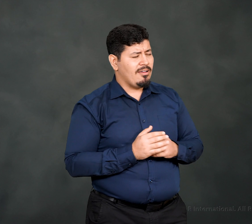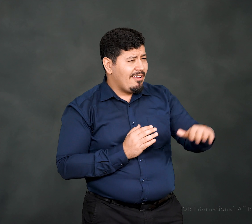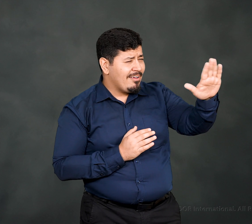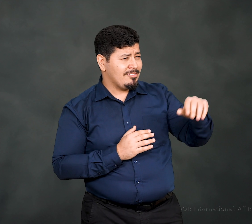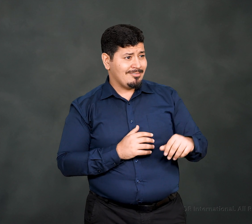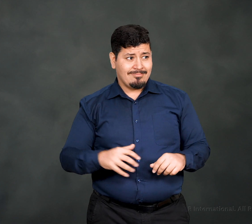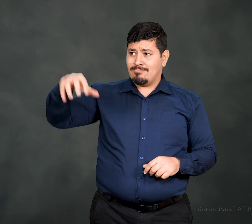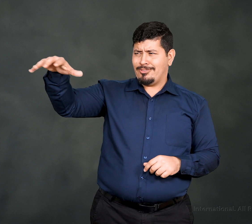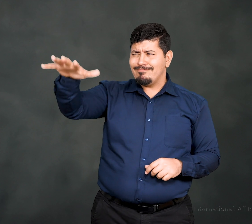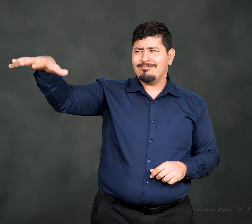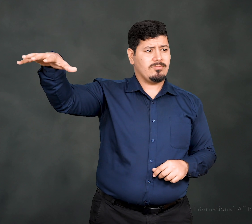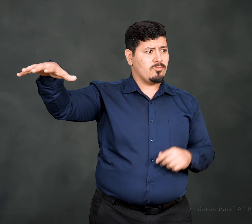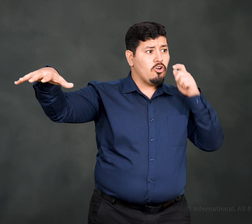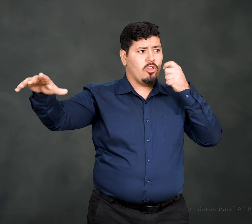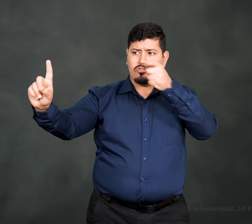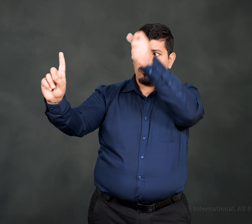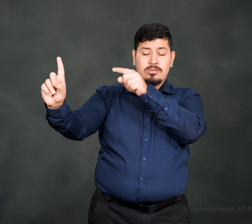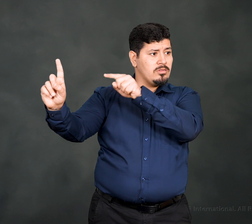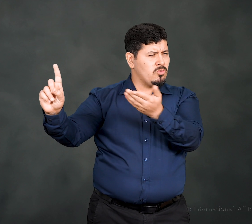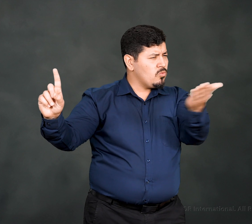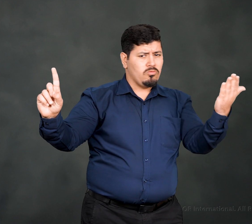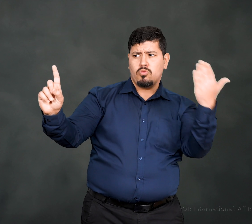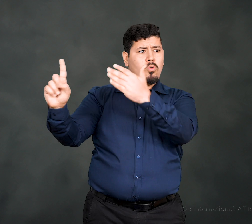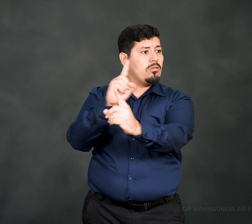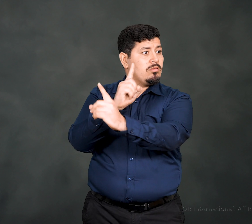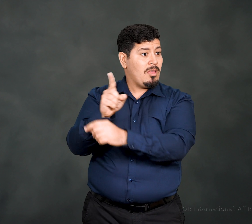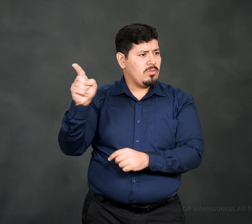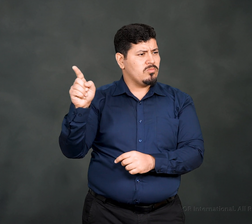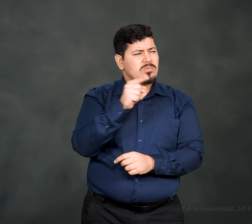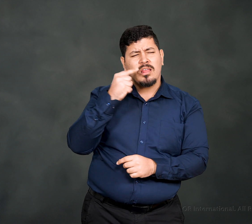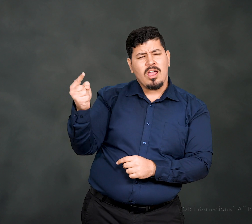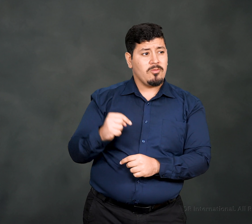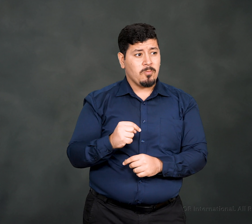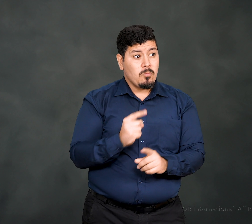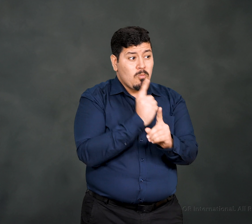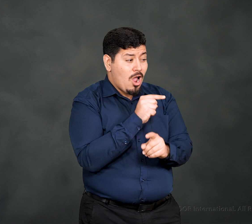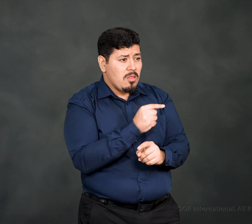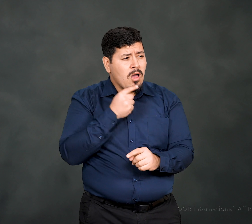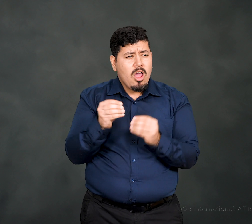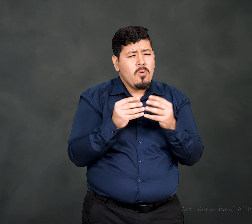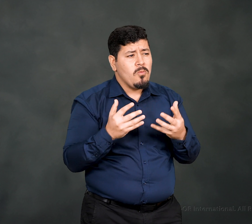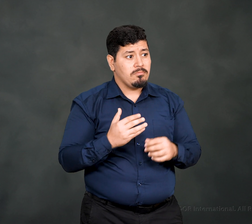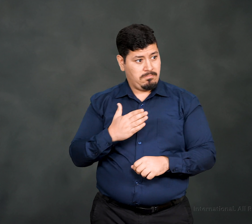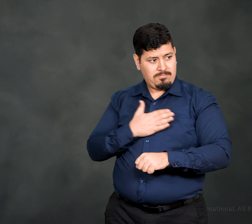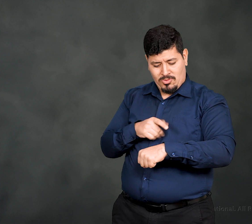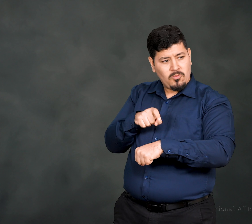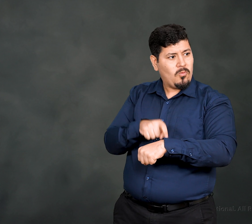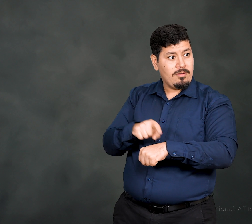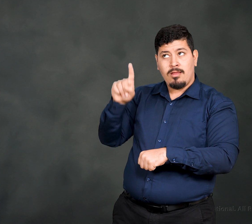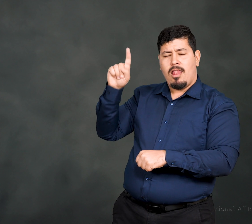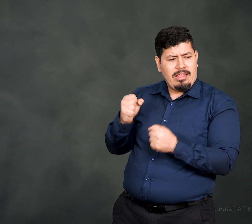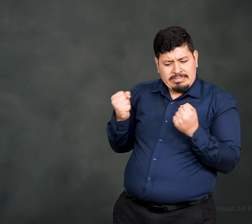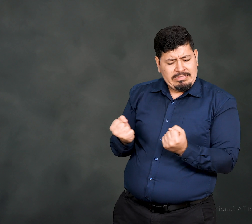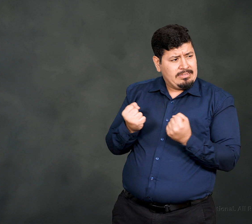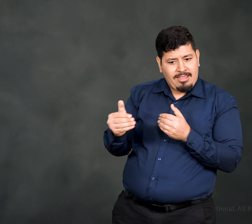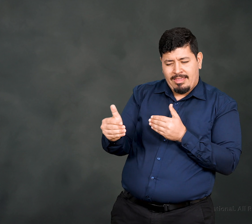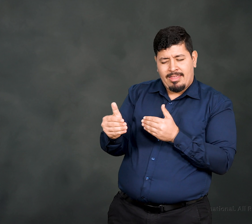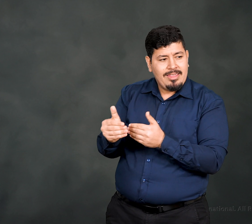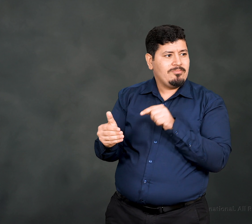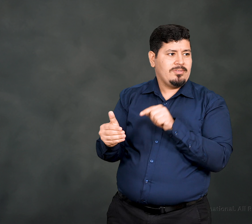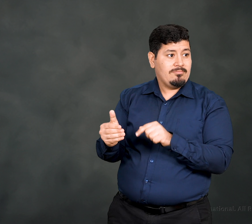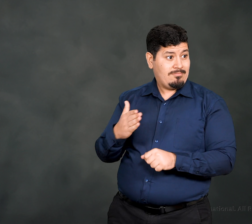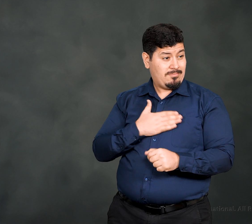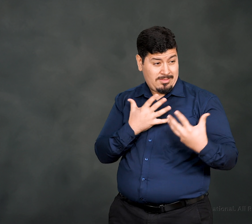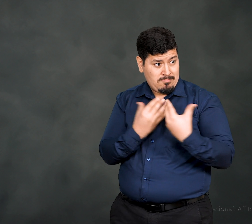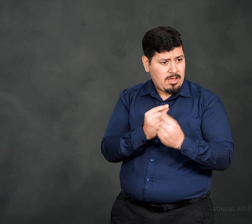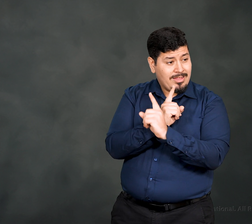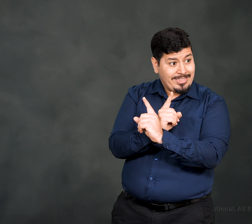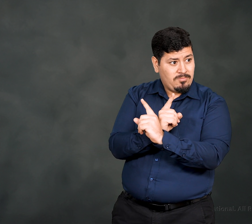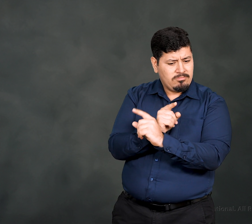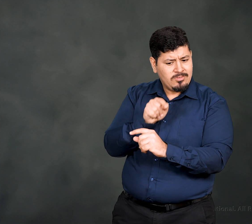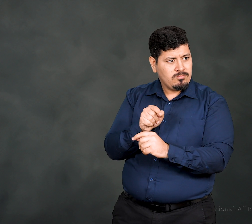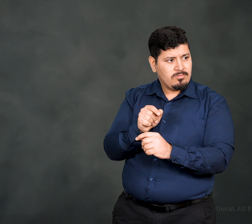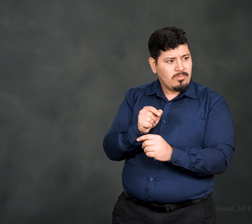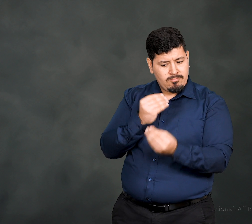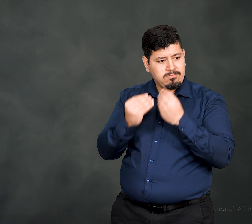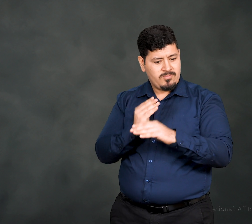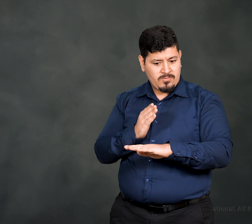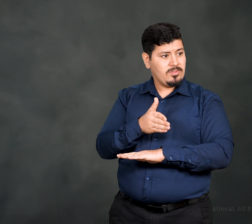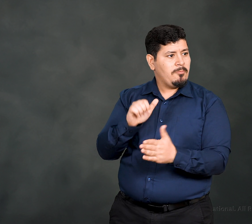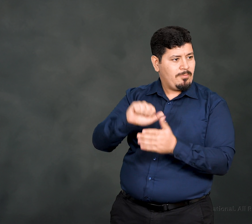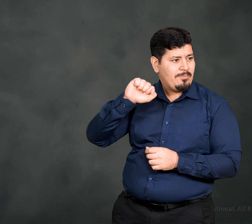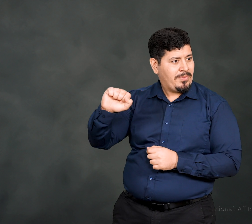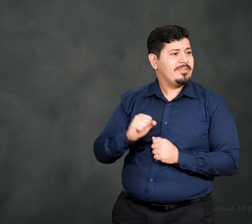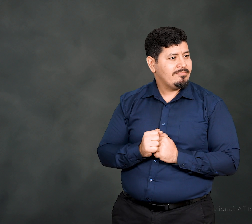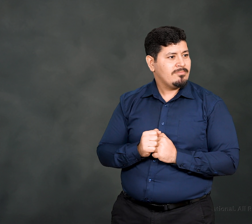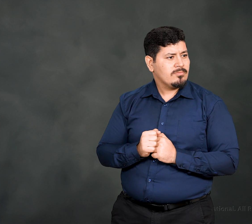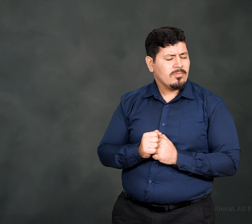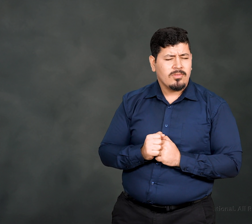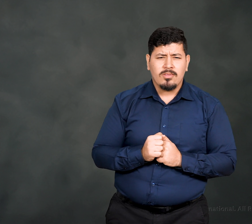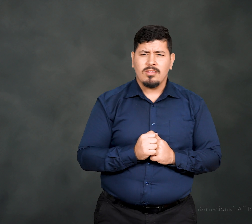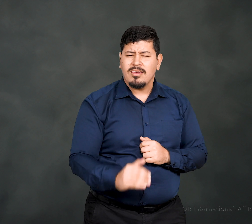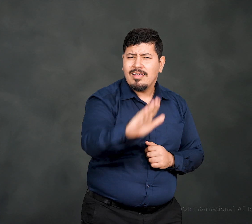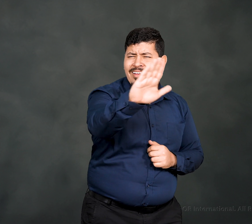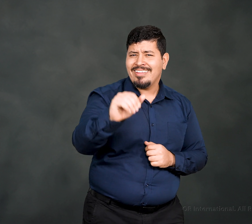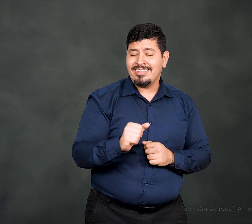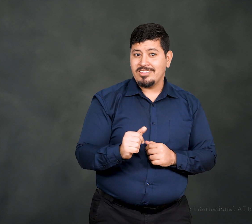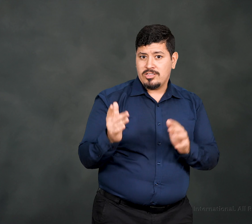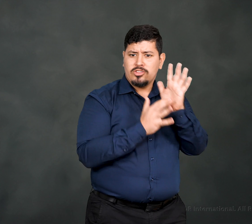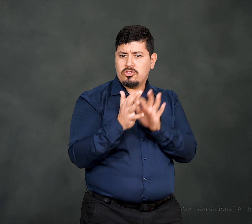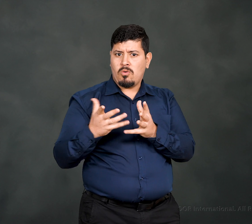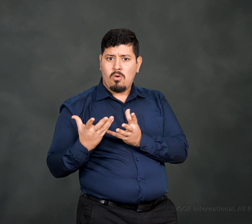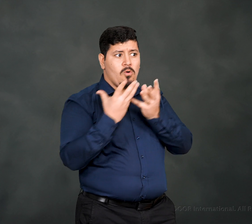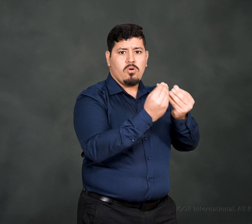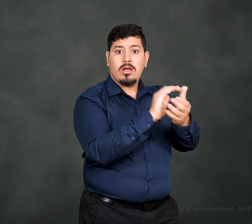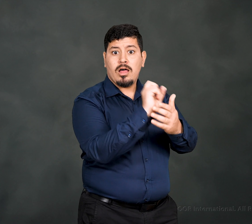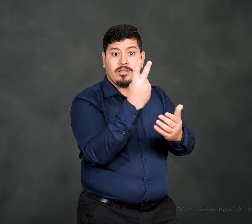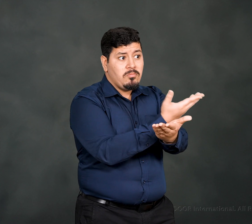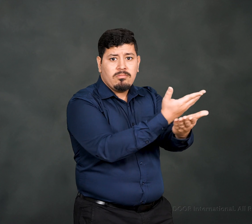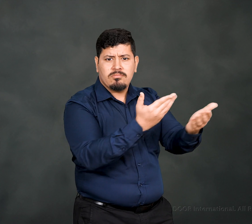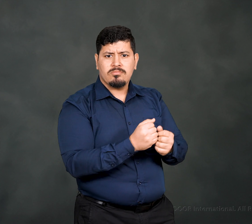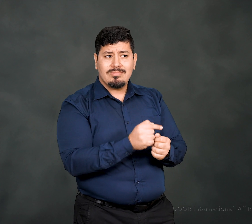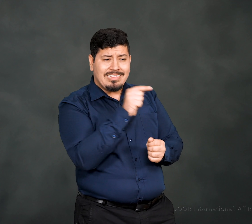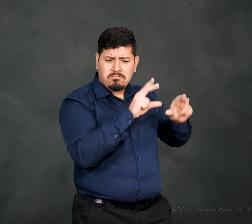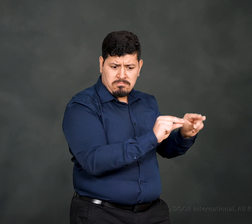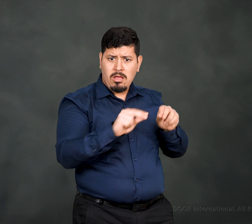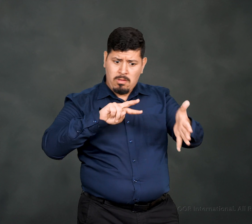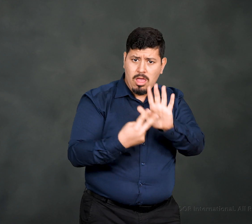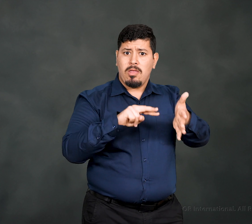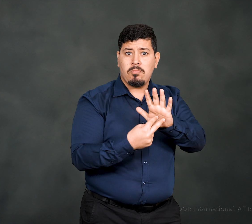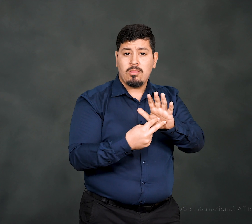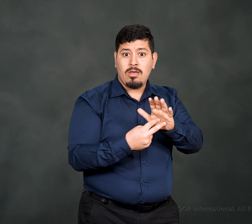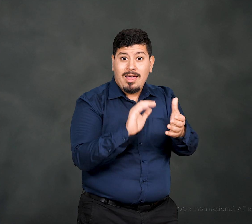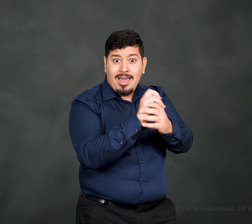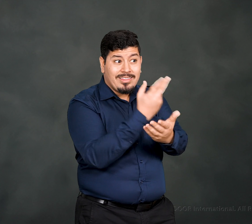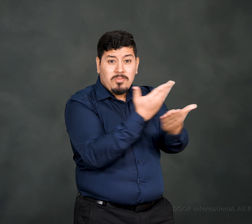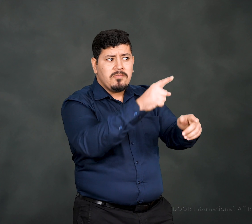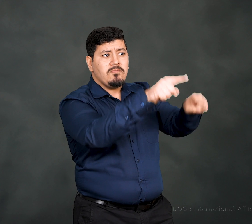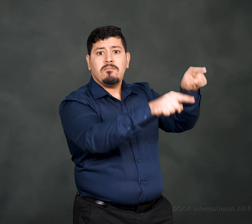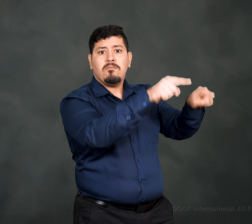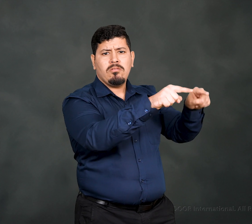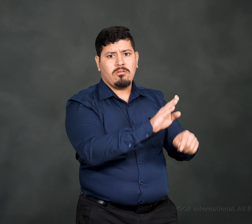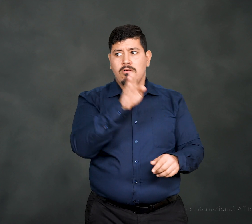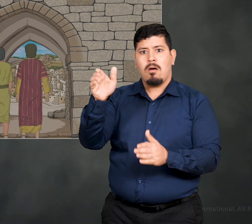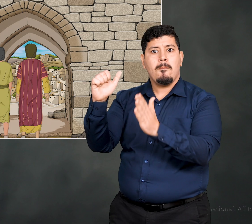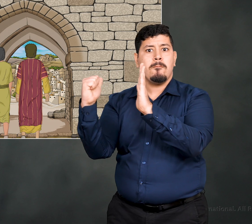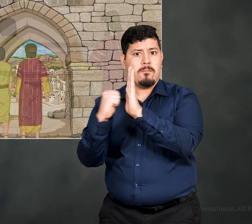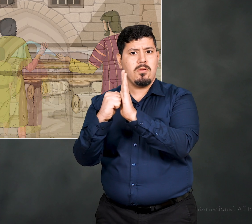He answered, “Go into the city to a certain man and tell him that the Teacher says, ‘My time is near.